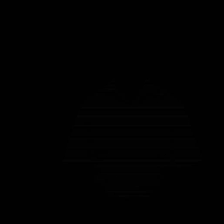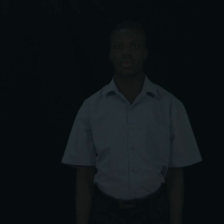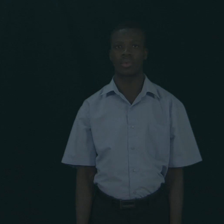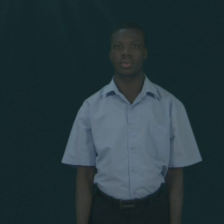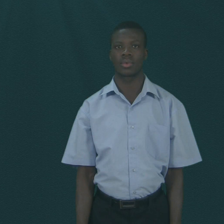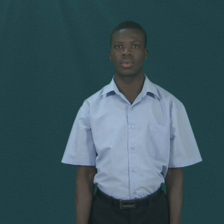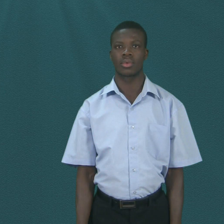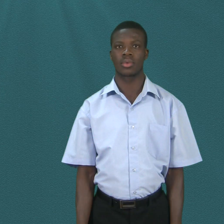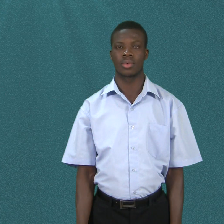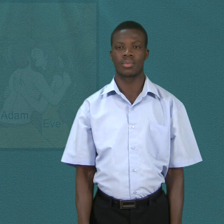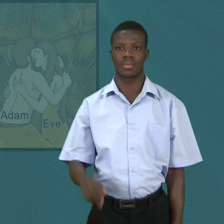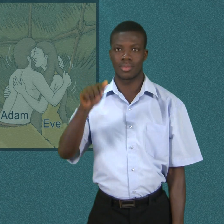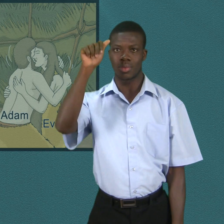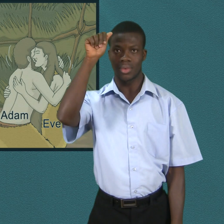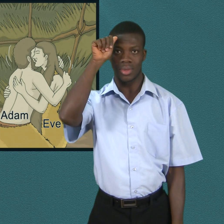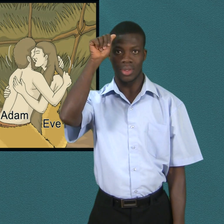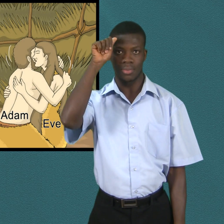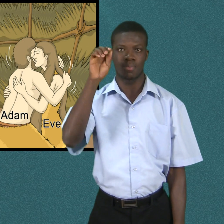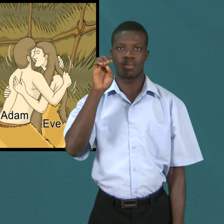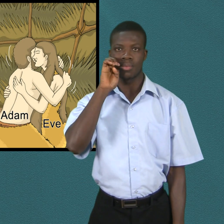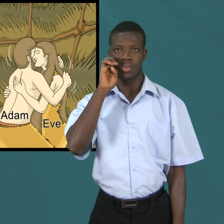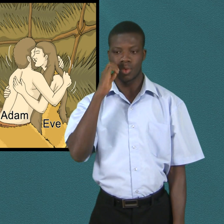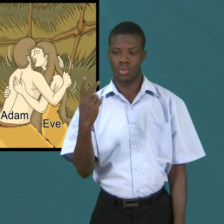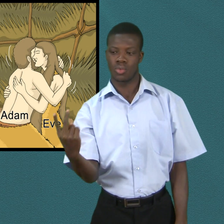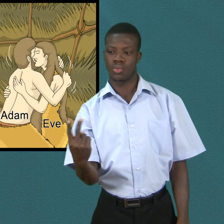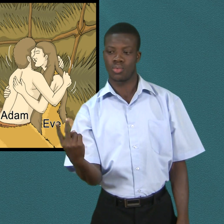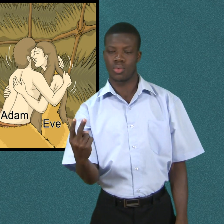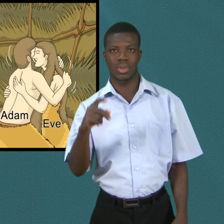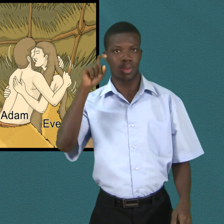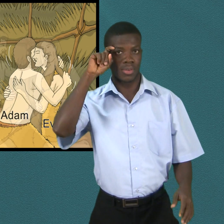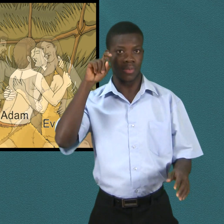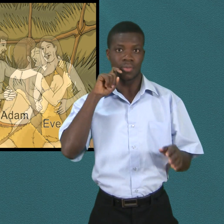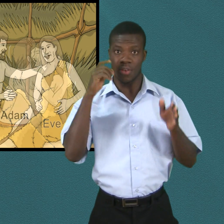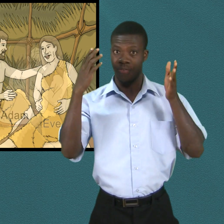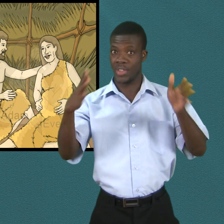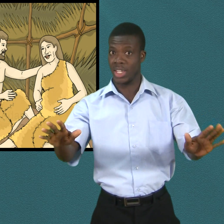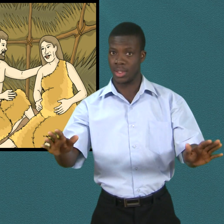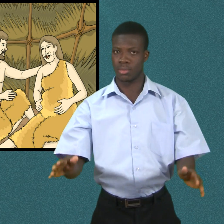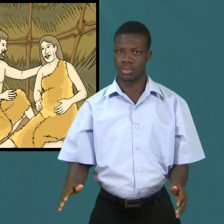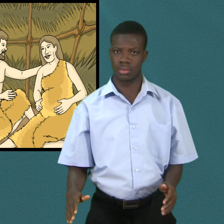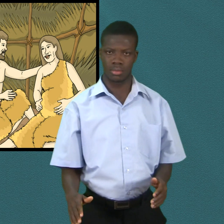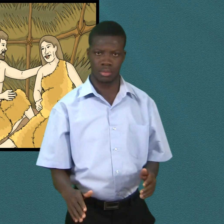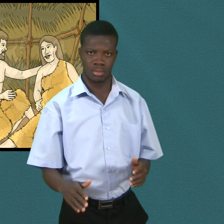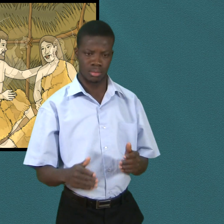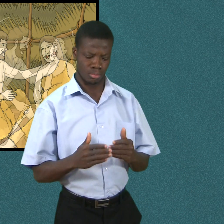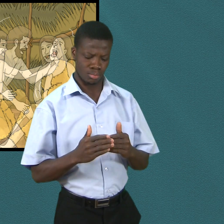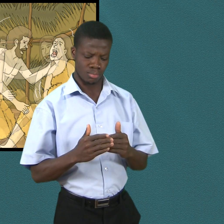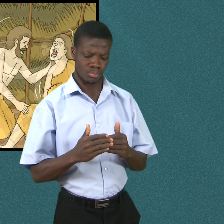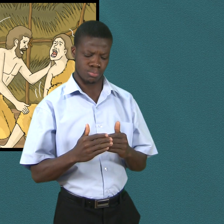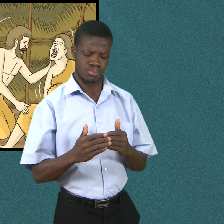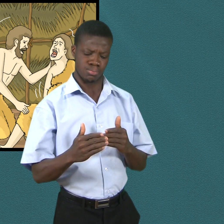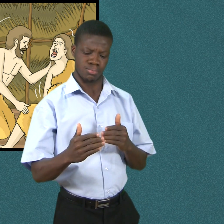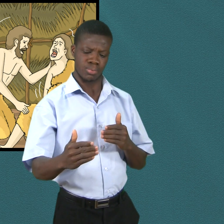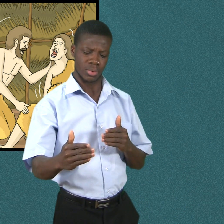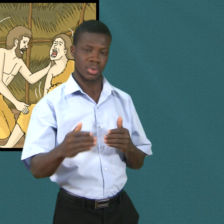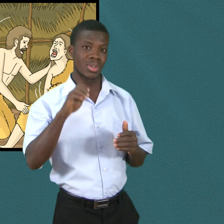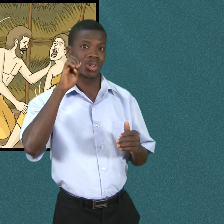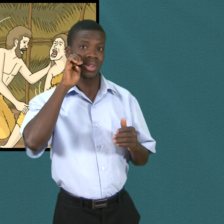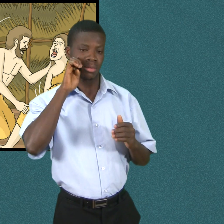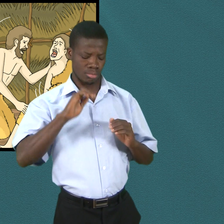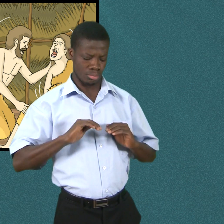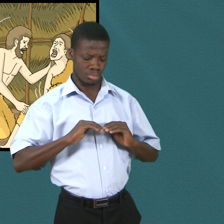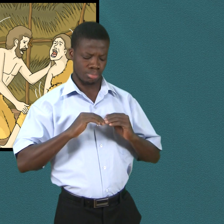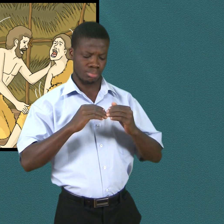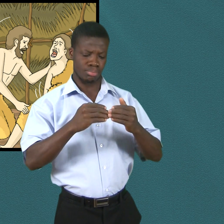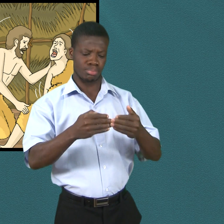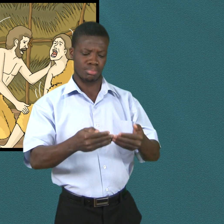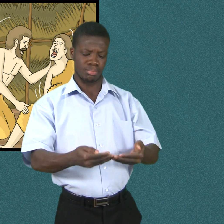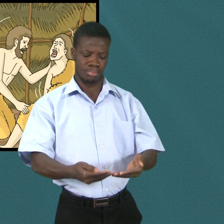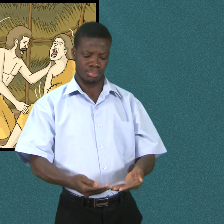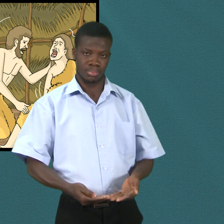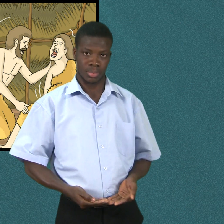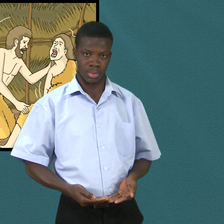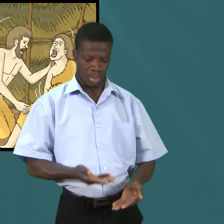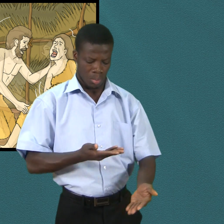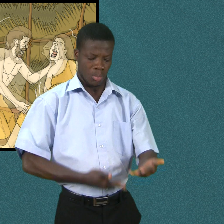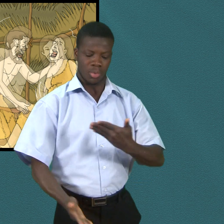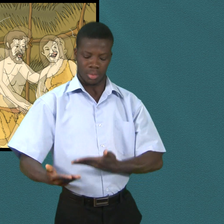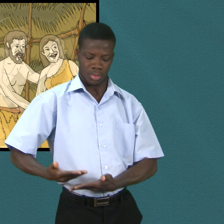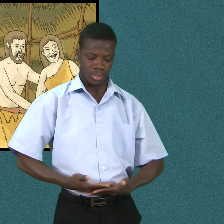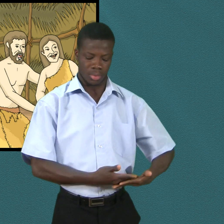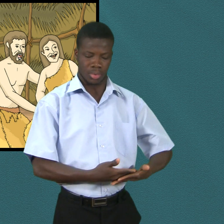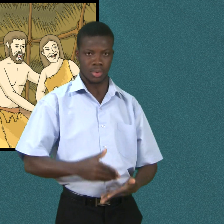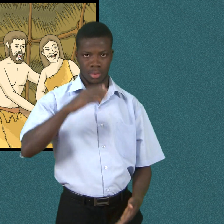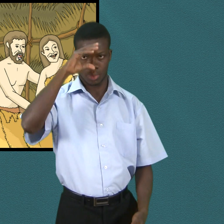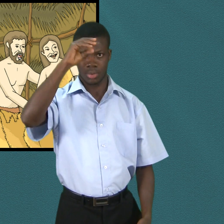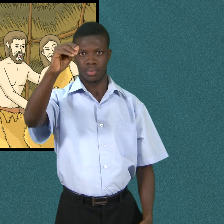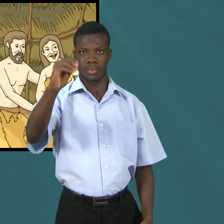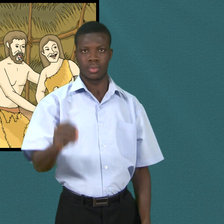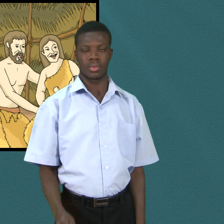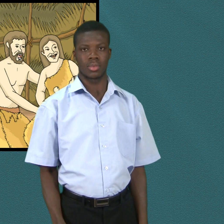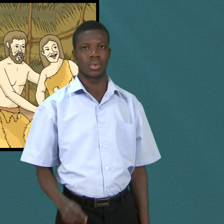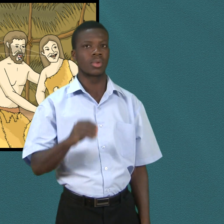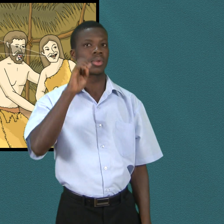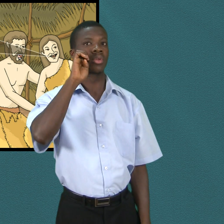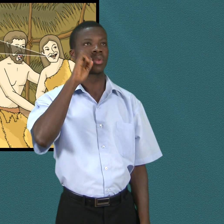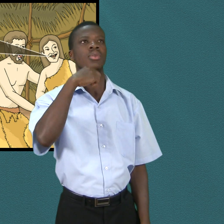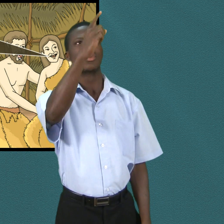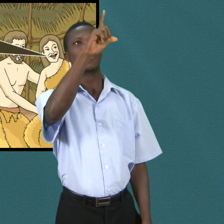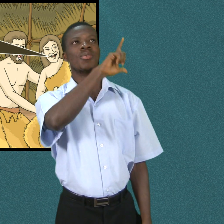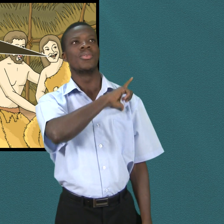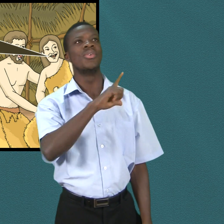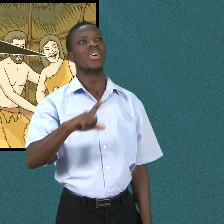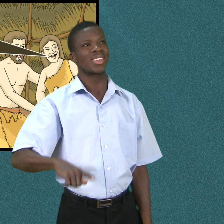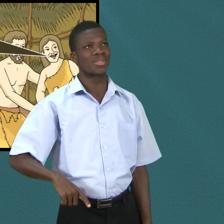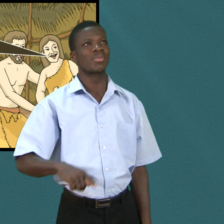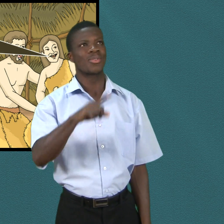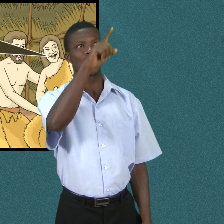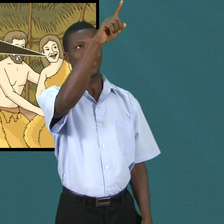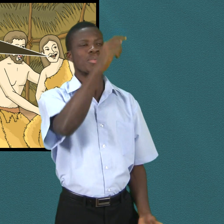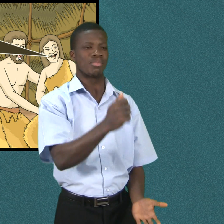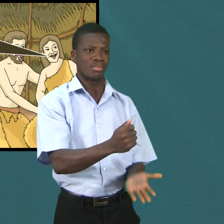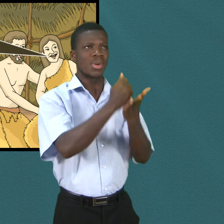And Adam had relations with his wife Eve, and she conceived and gave birth to Cain.